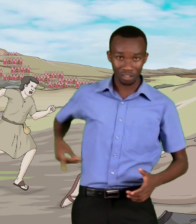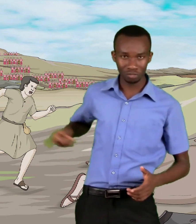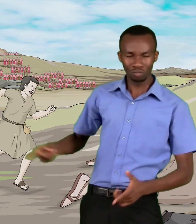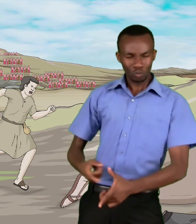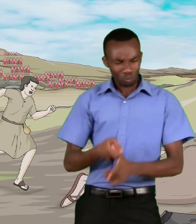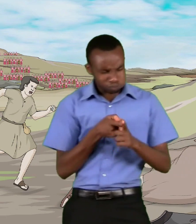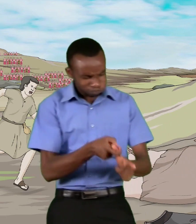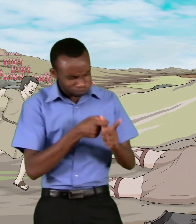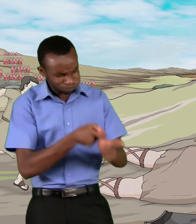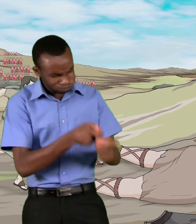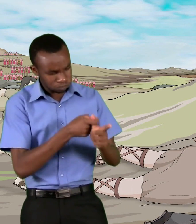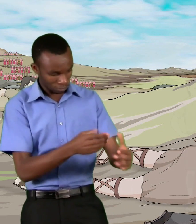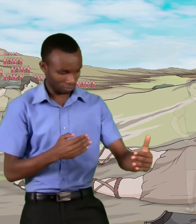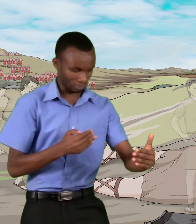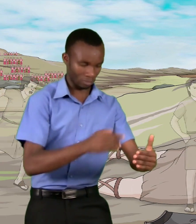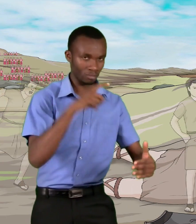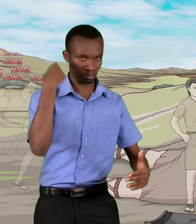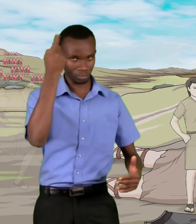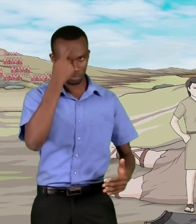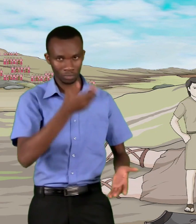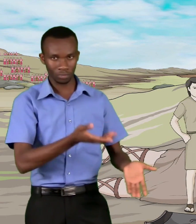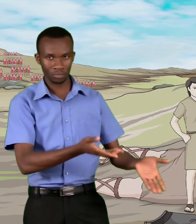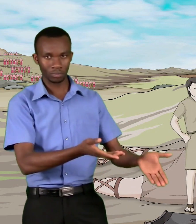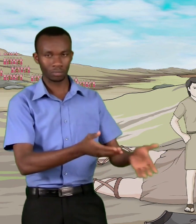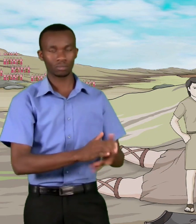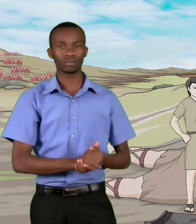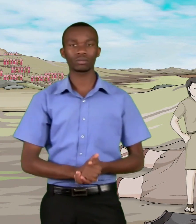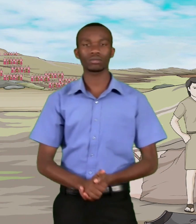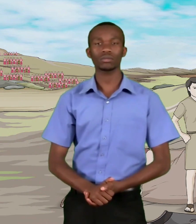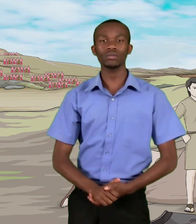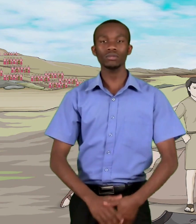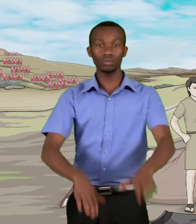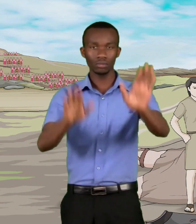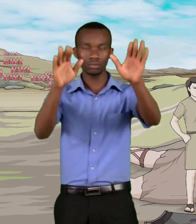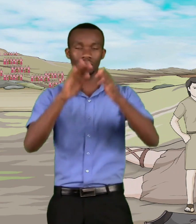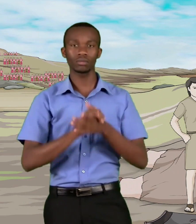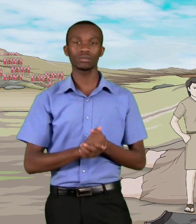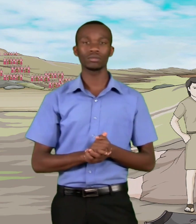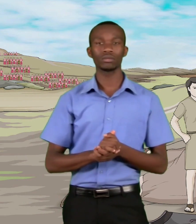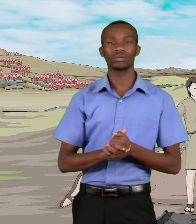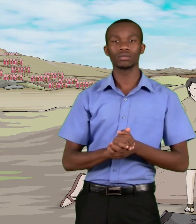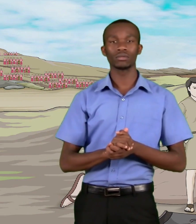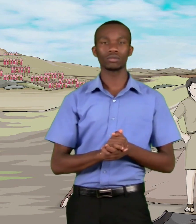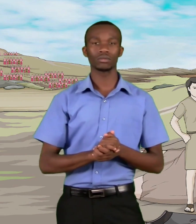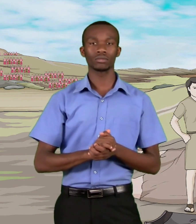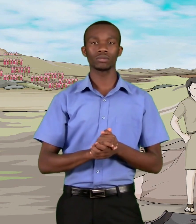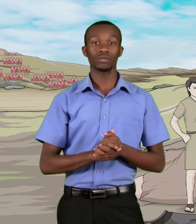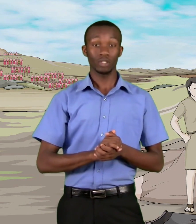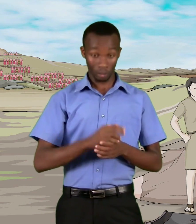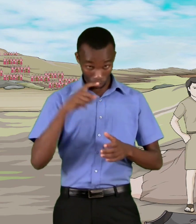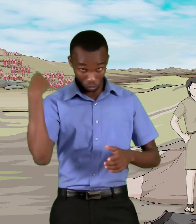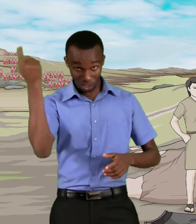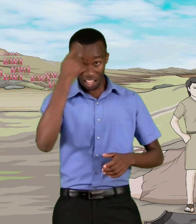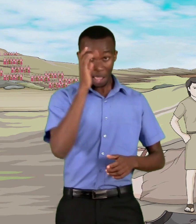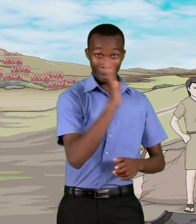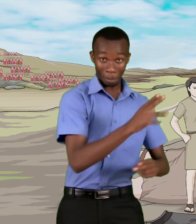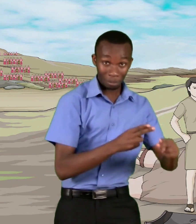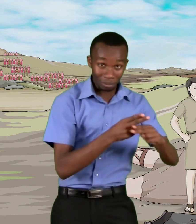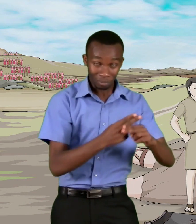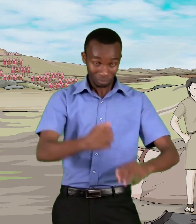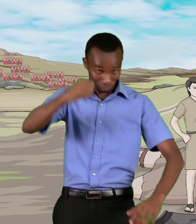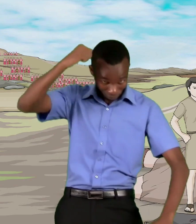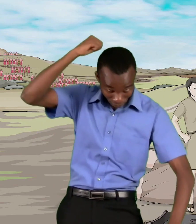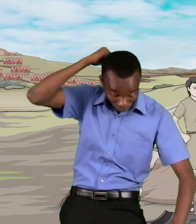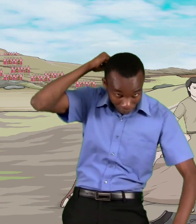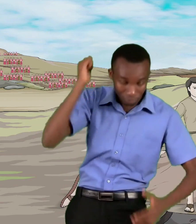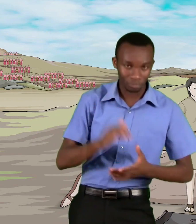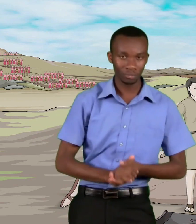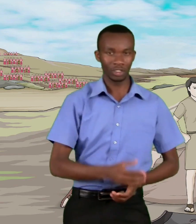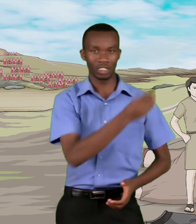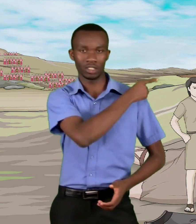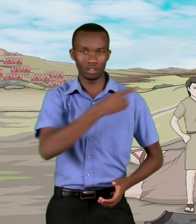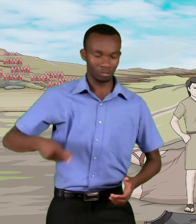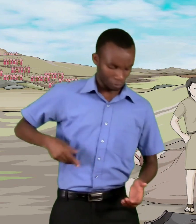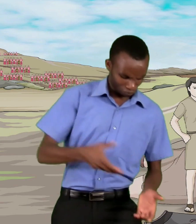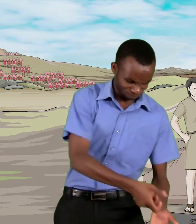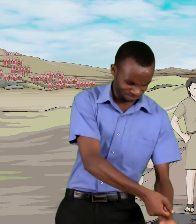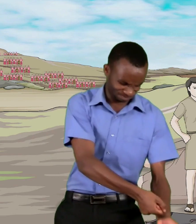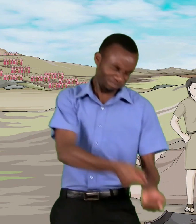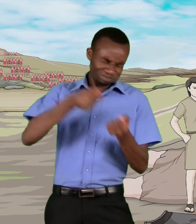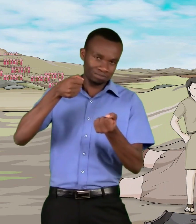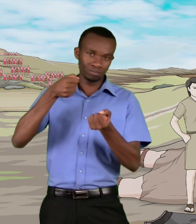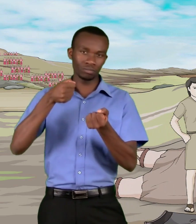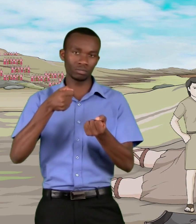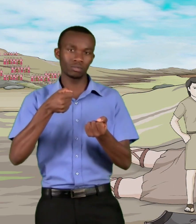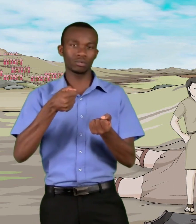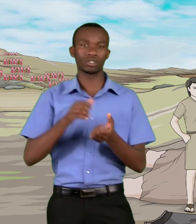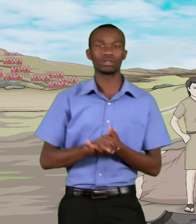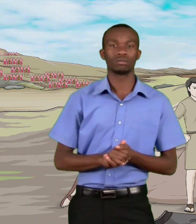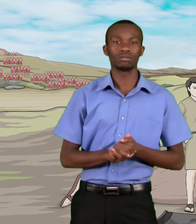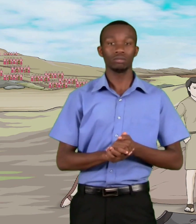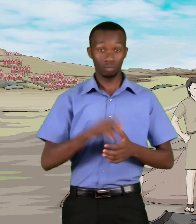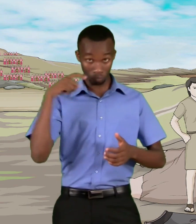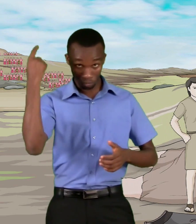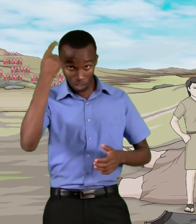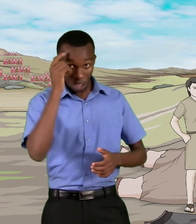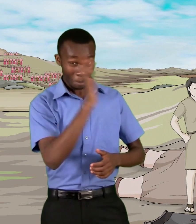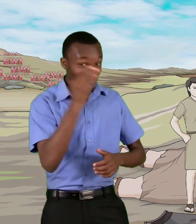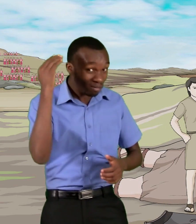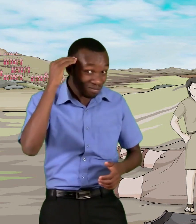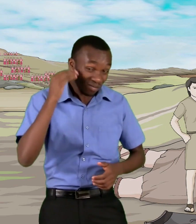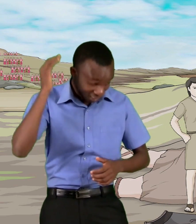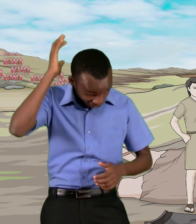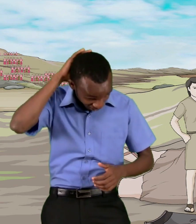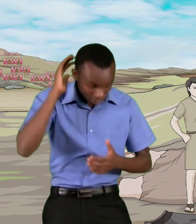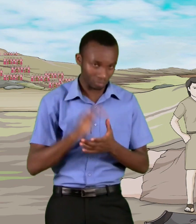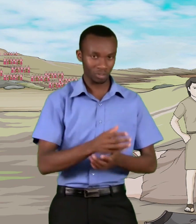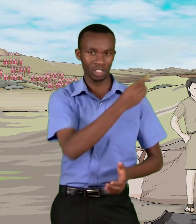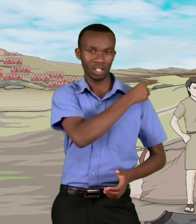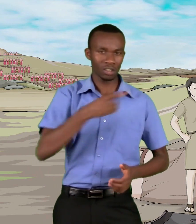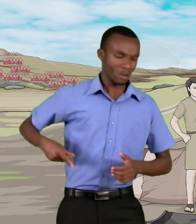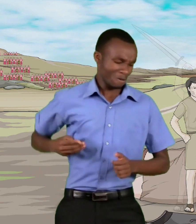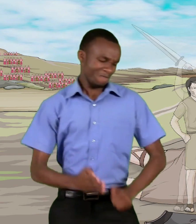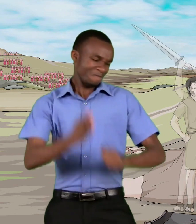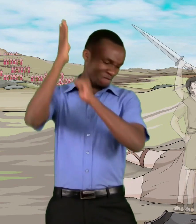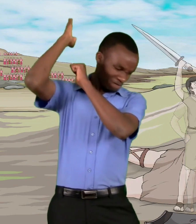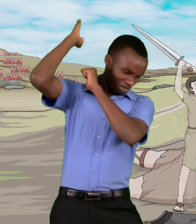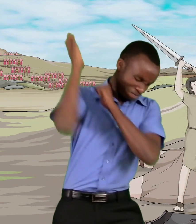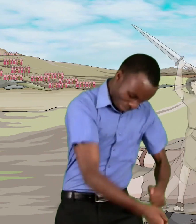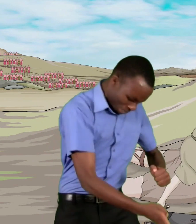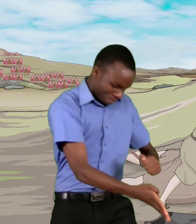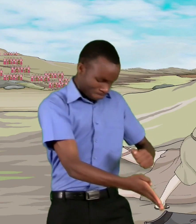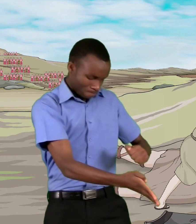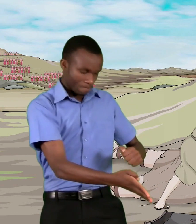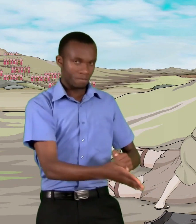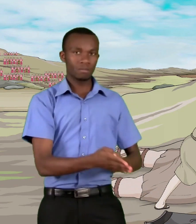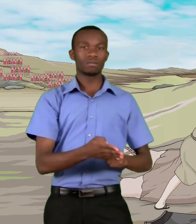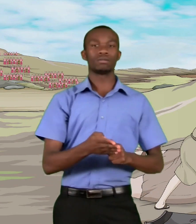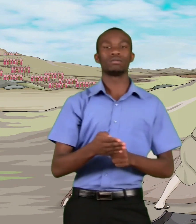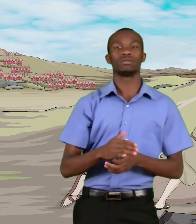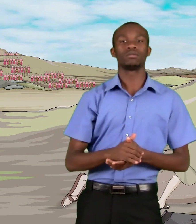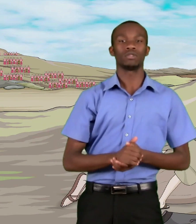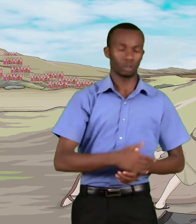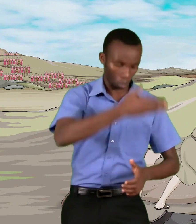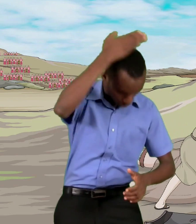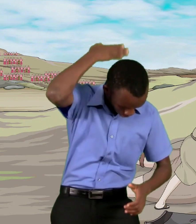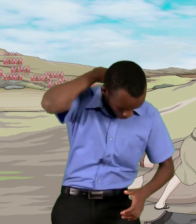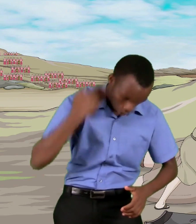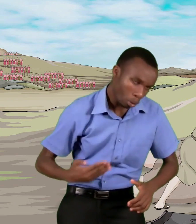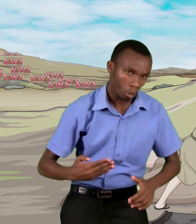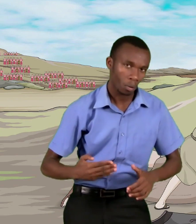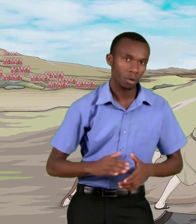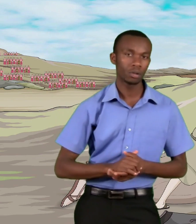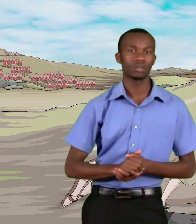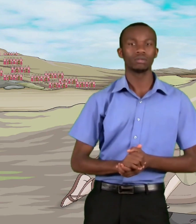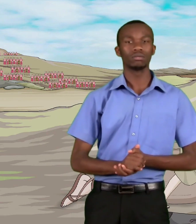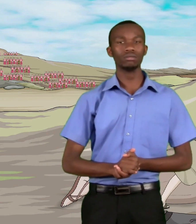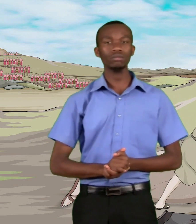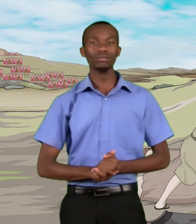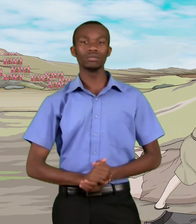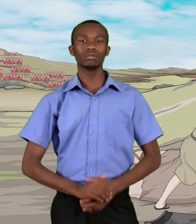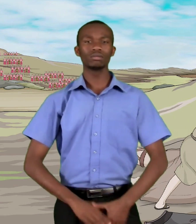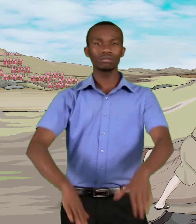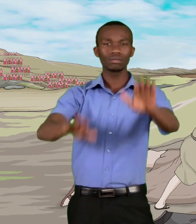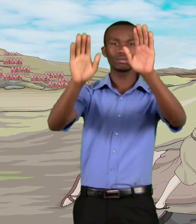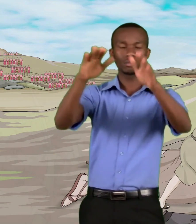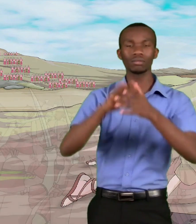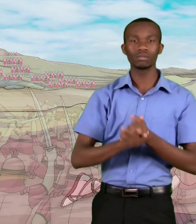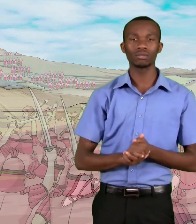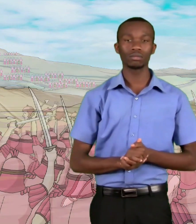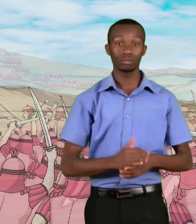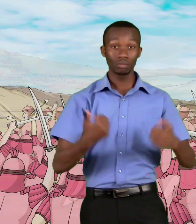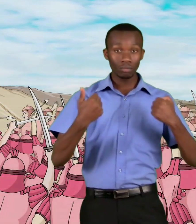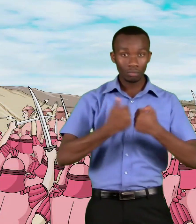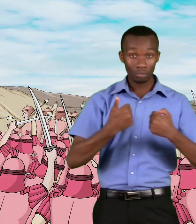David ran and stood over him. He grabbed the Philistine’s sword and pulled it from its sheath and killed him; and he cut off his head with the sword.